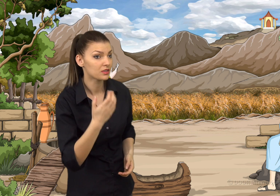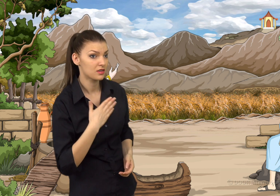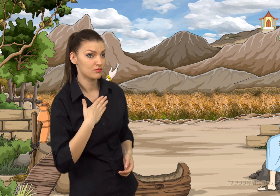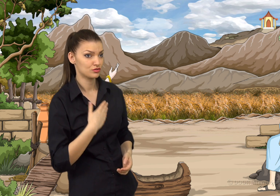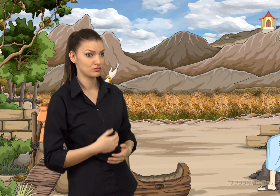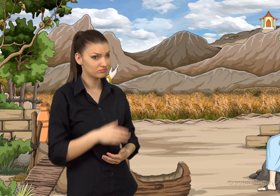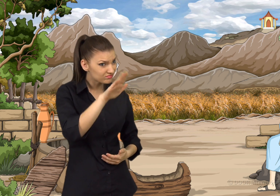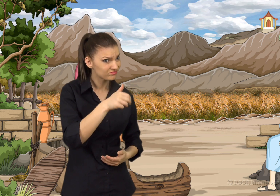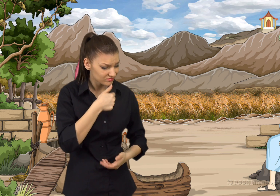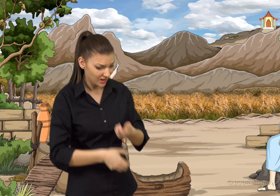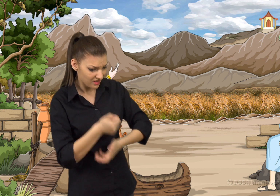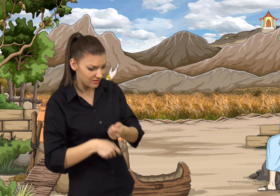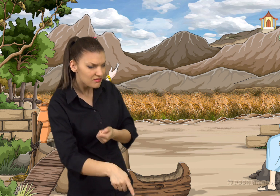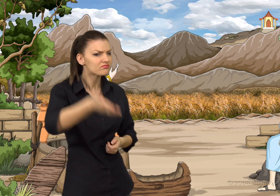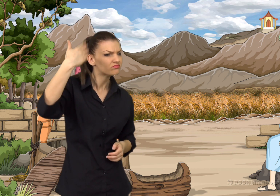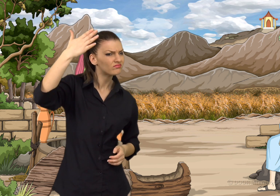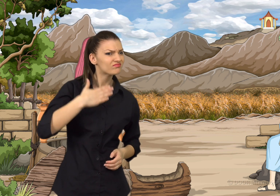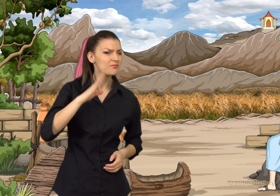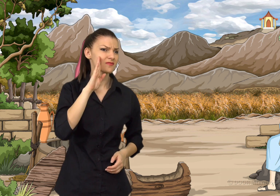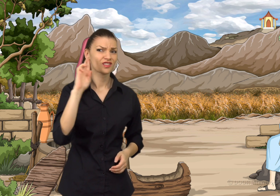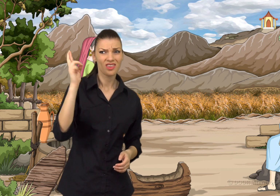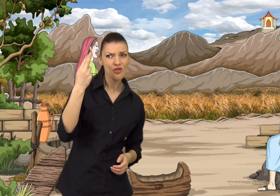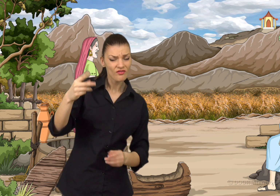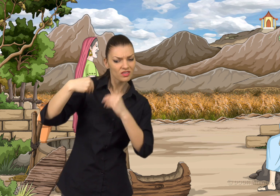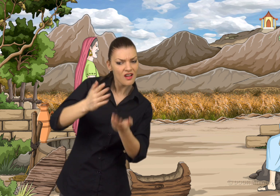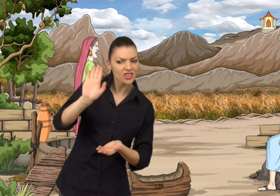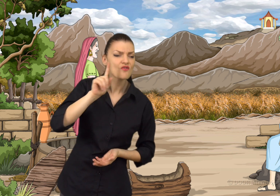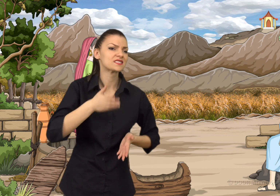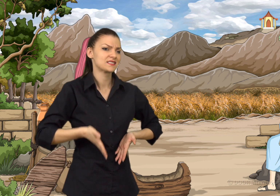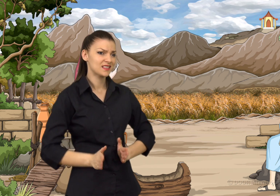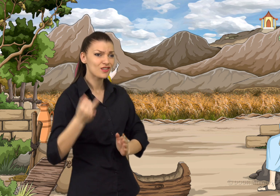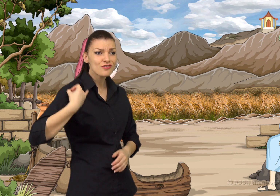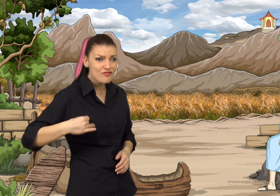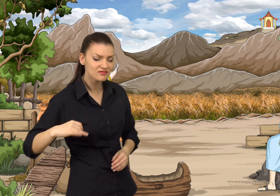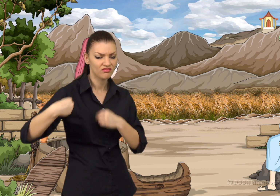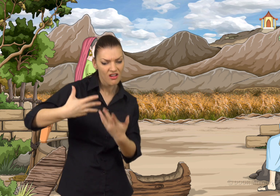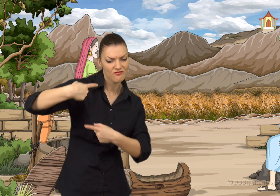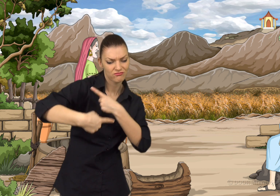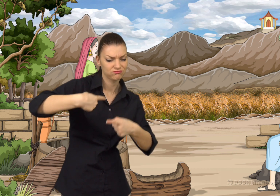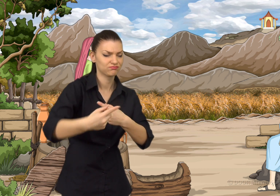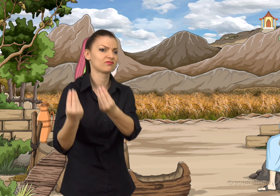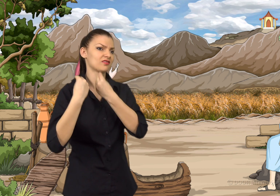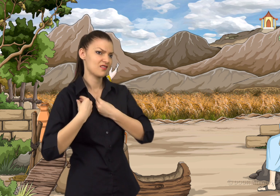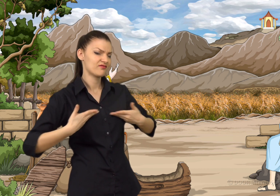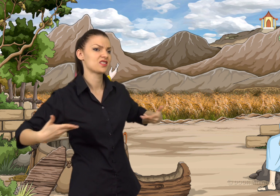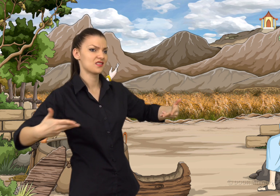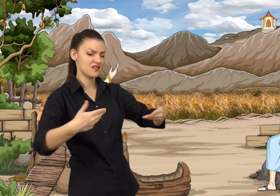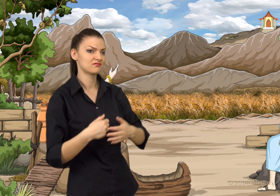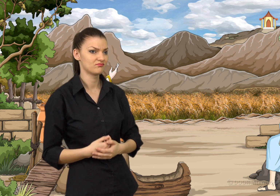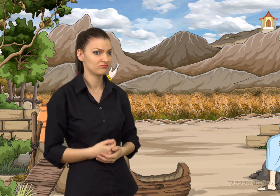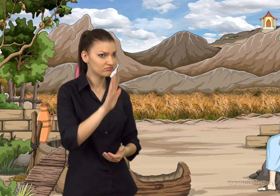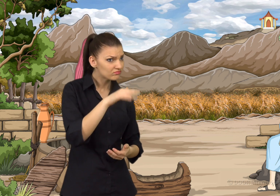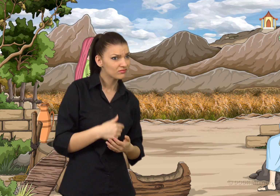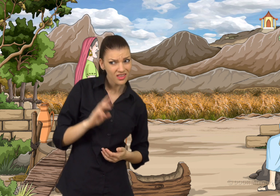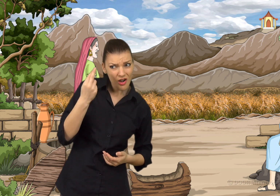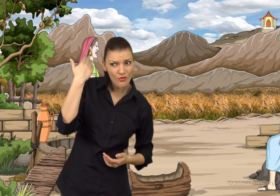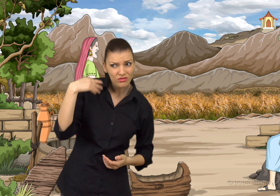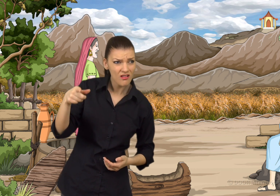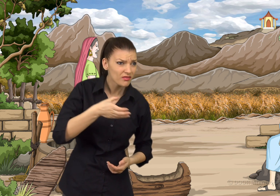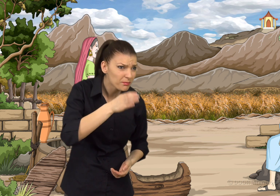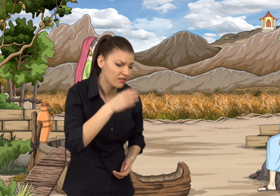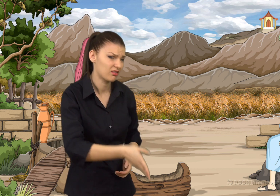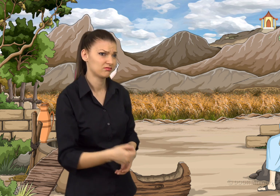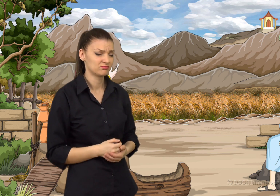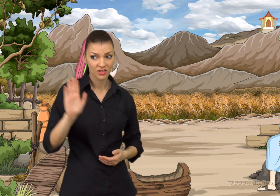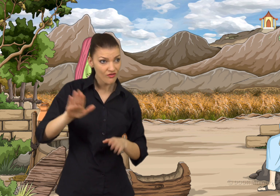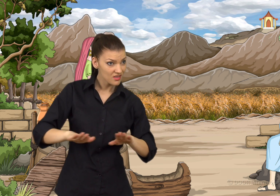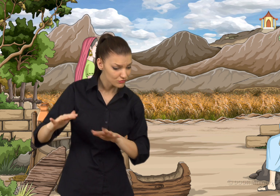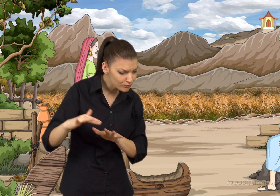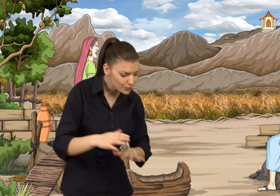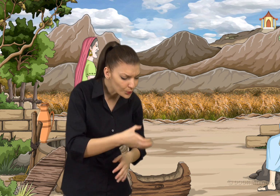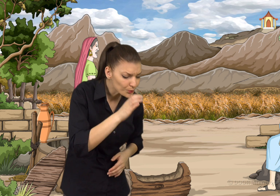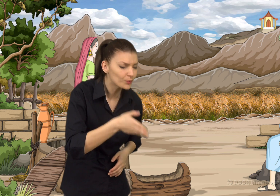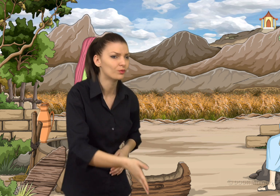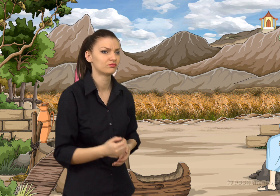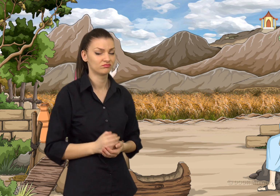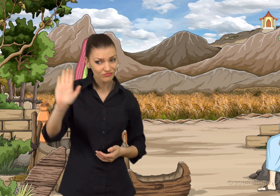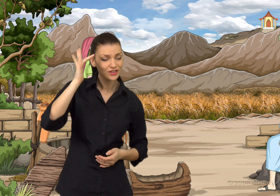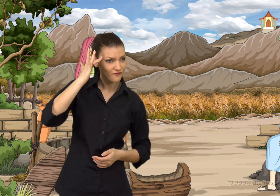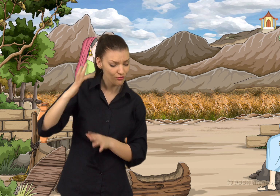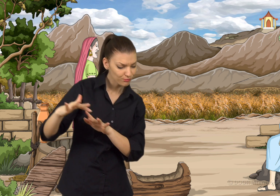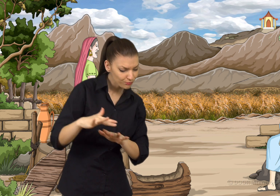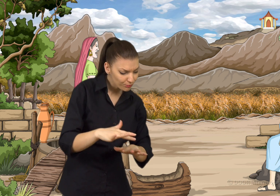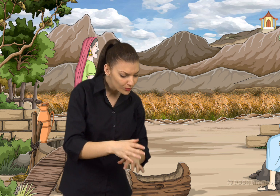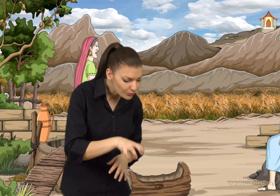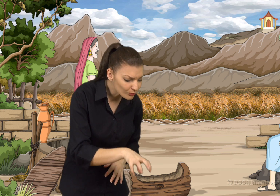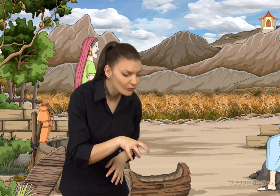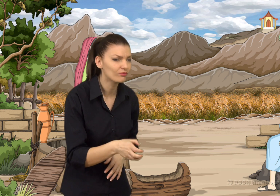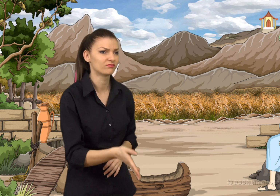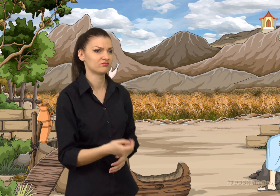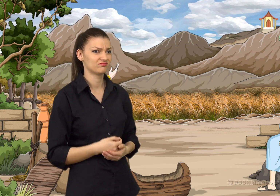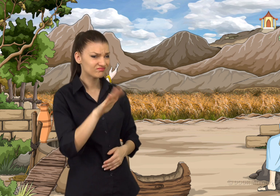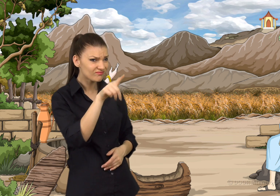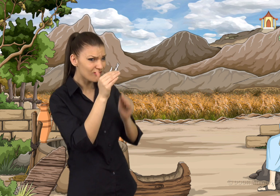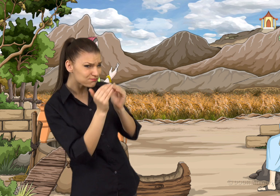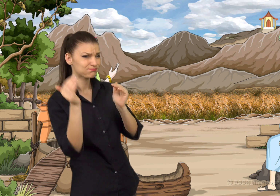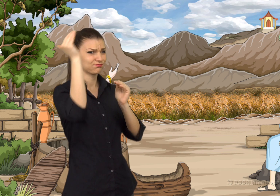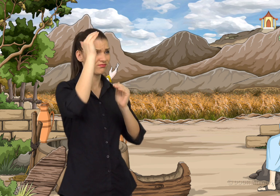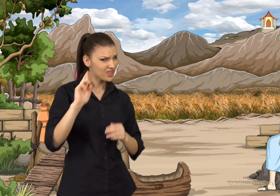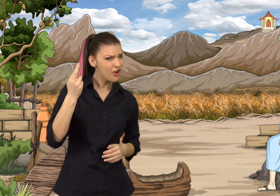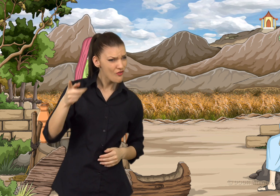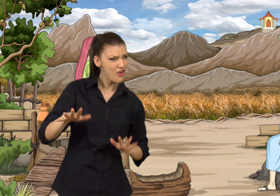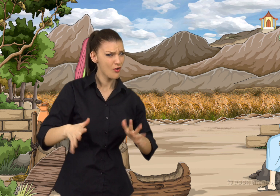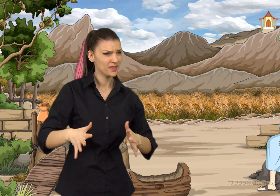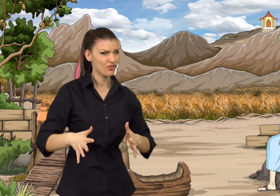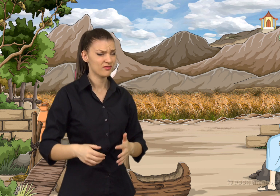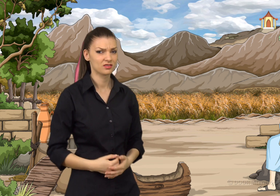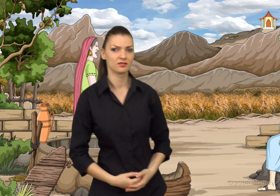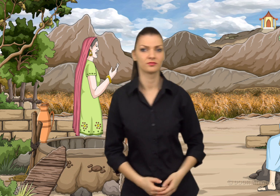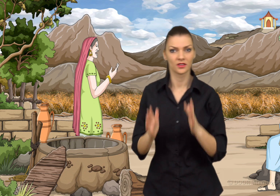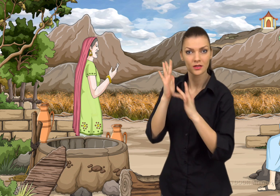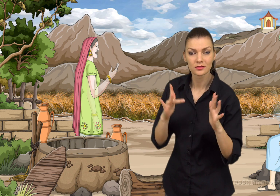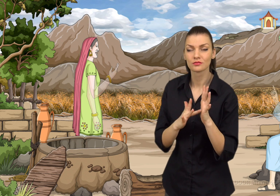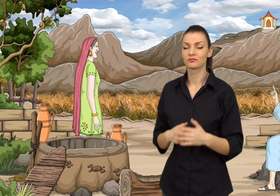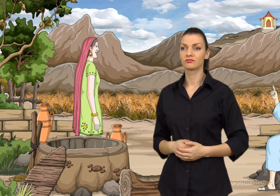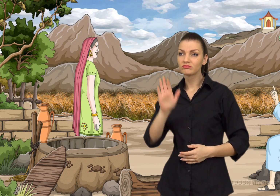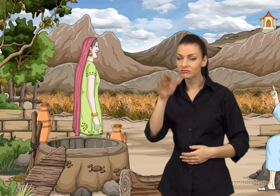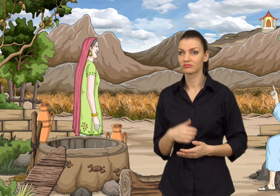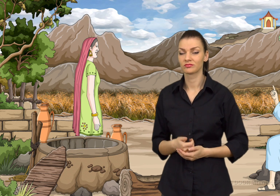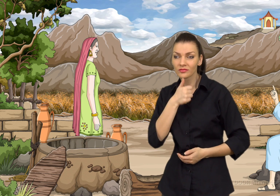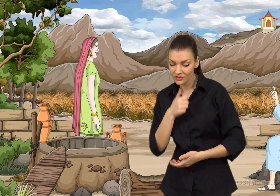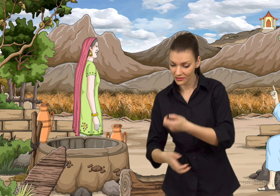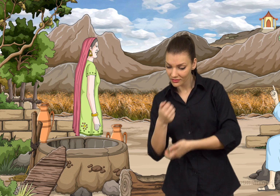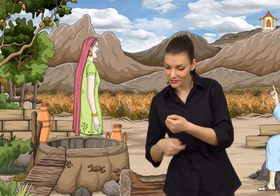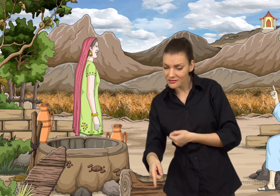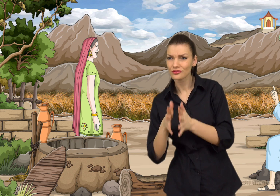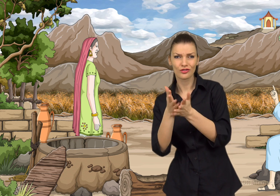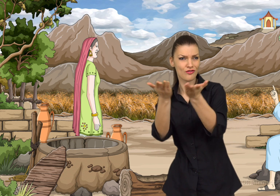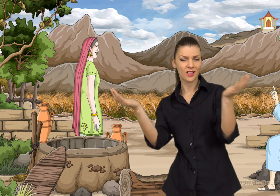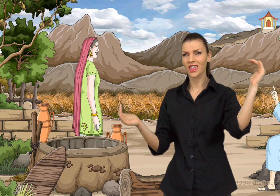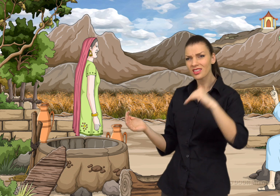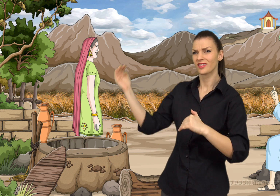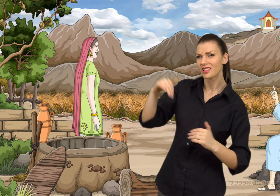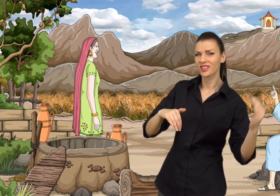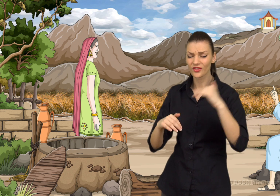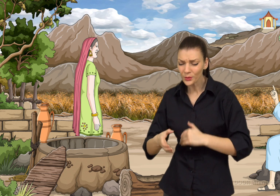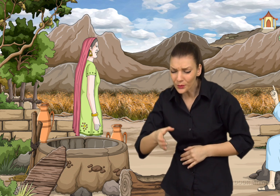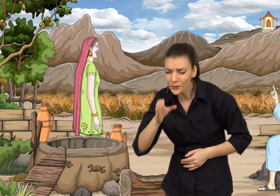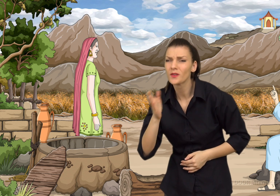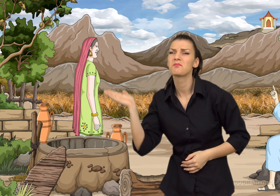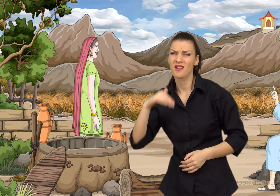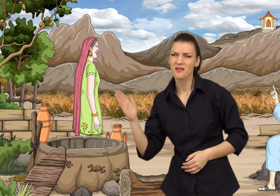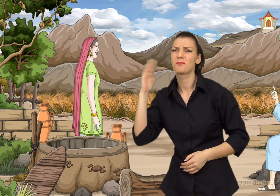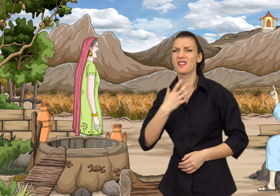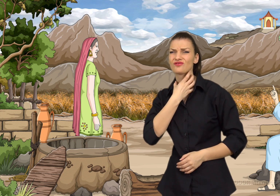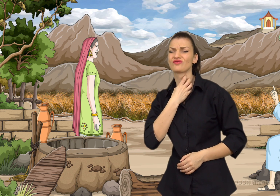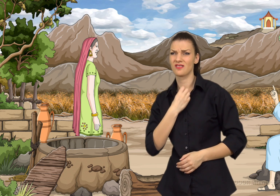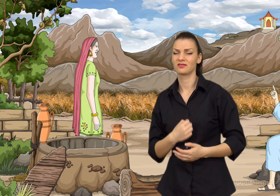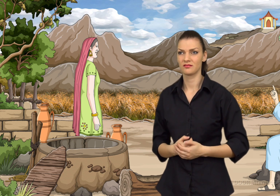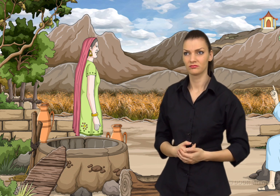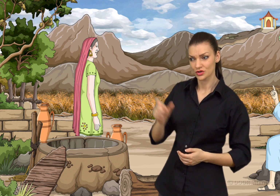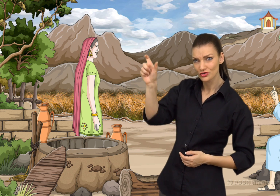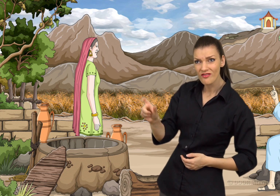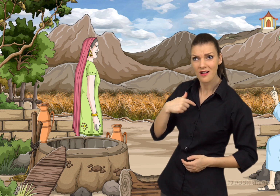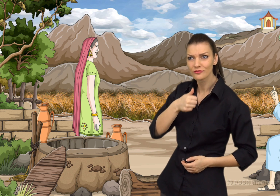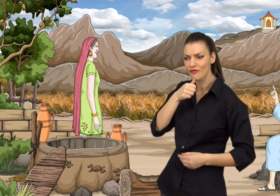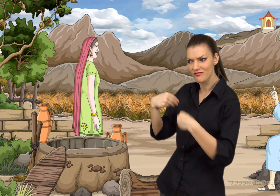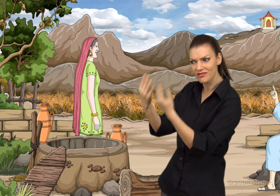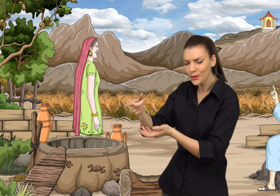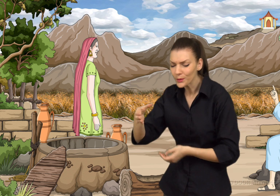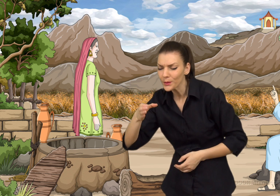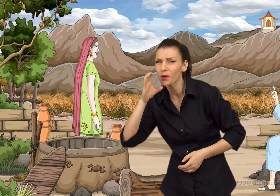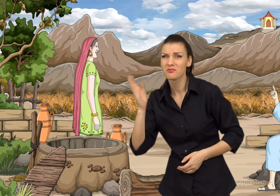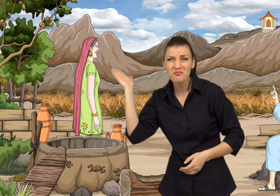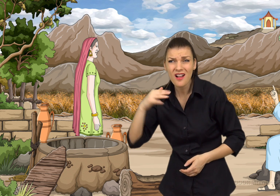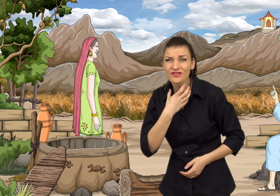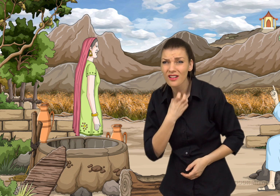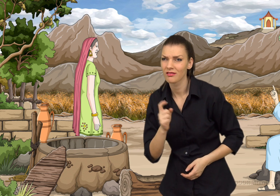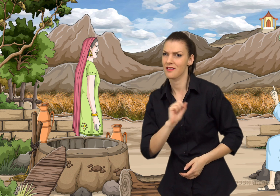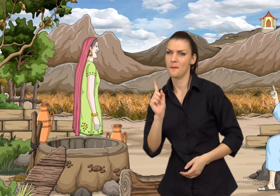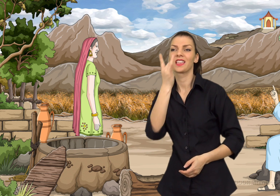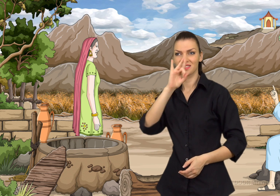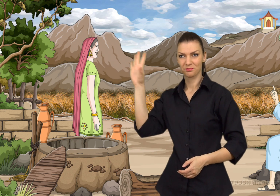Are You greater than our father Jacob, who gave us this well and drank from it himself, as did his sons and his livestock?” Jesus said to her, “Everyone who drinks this water will be thirsty again. But whoever drinks the water I give him will never thirst.